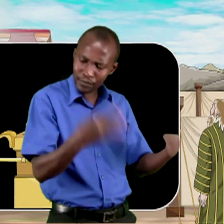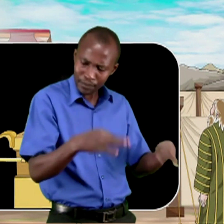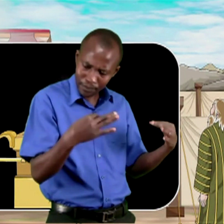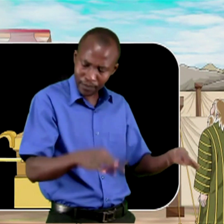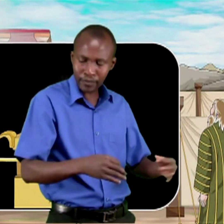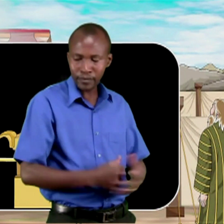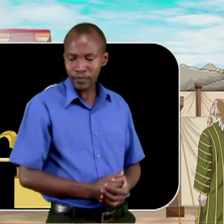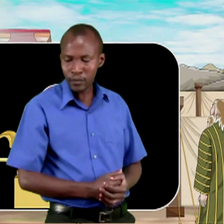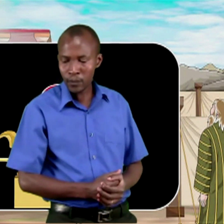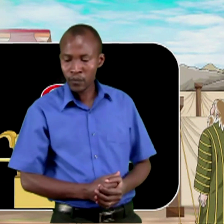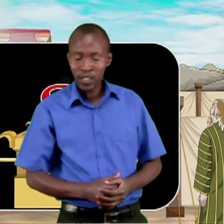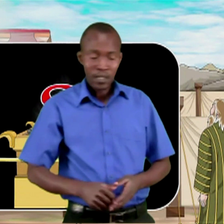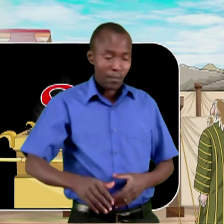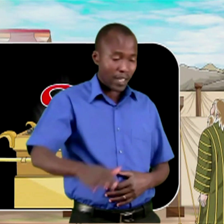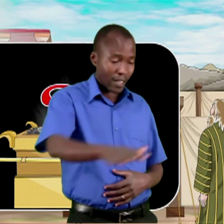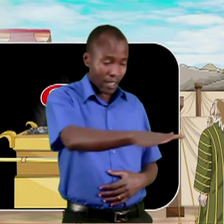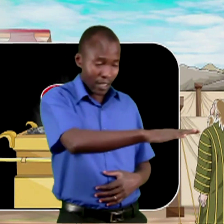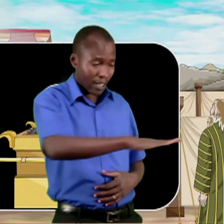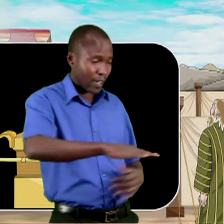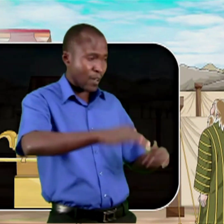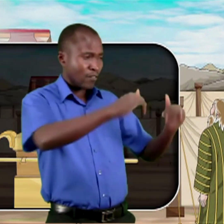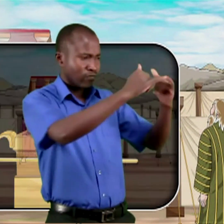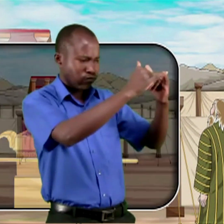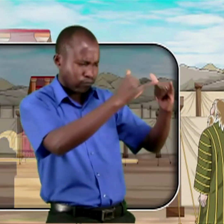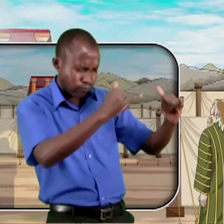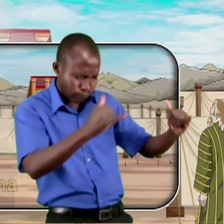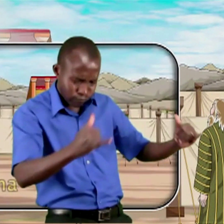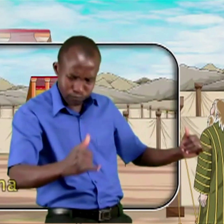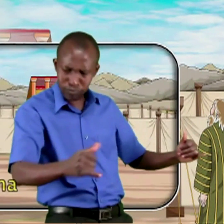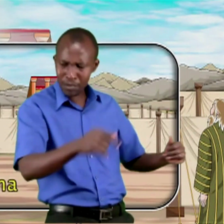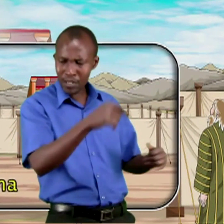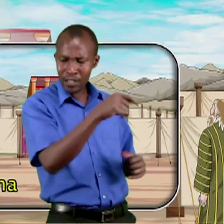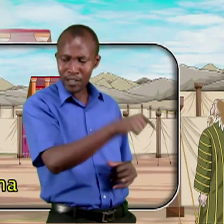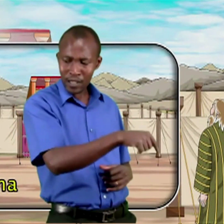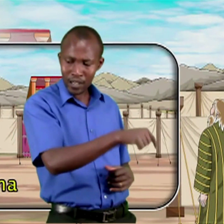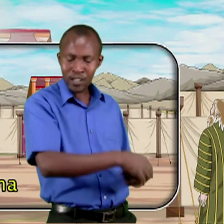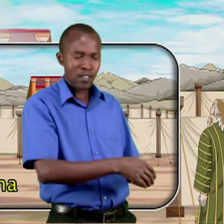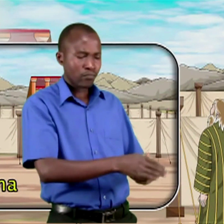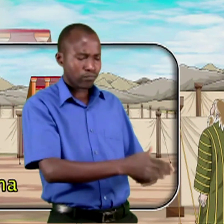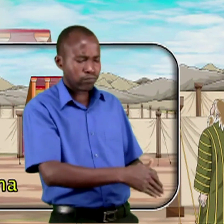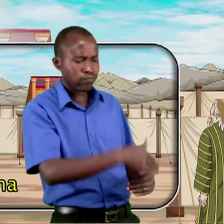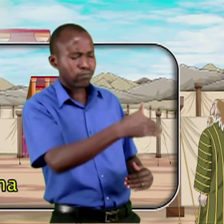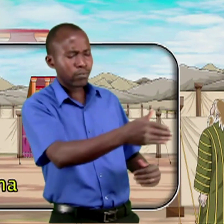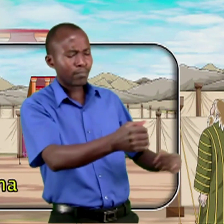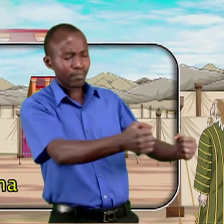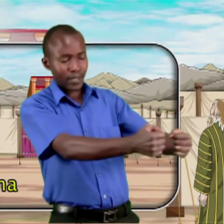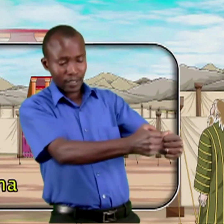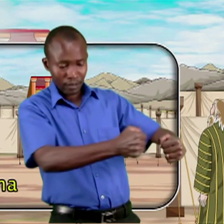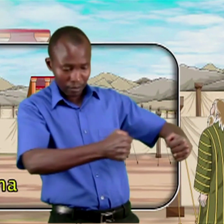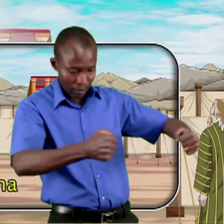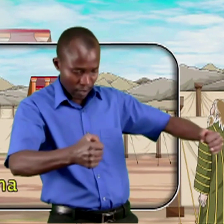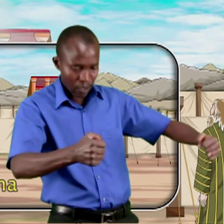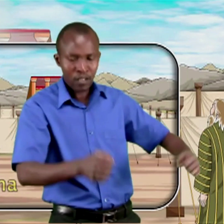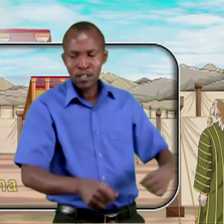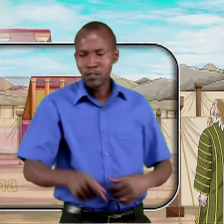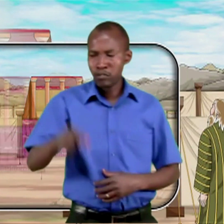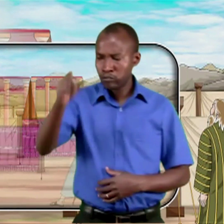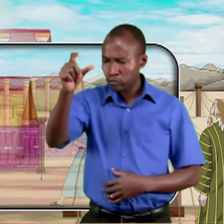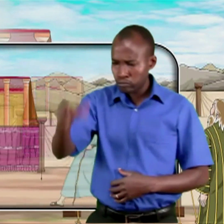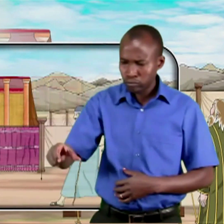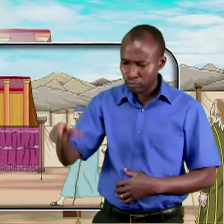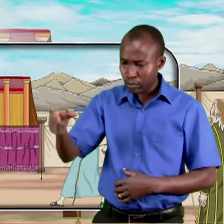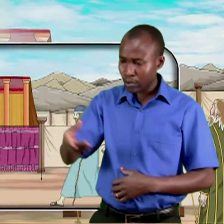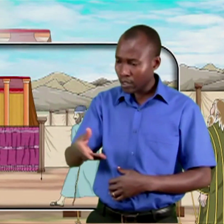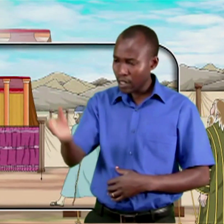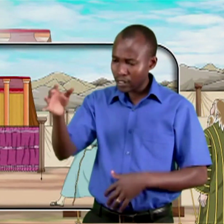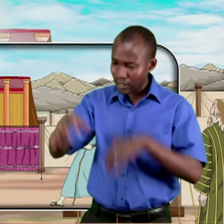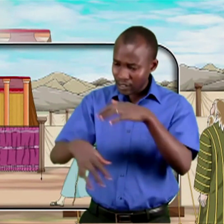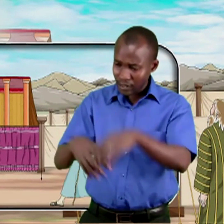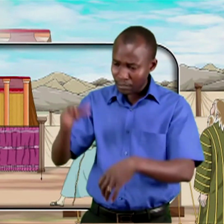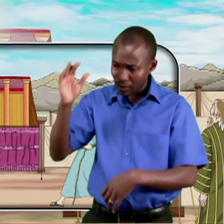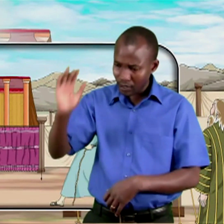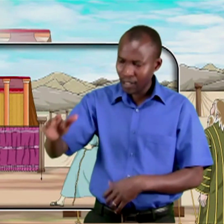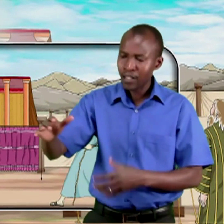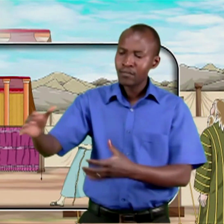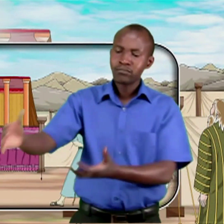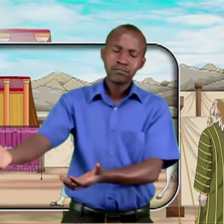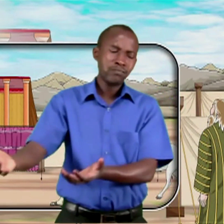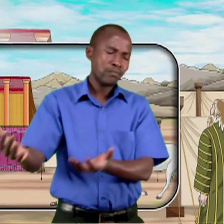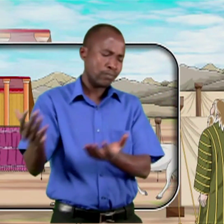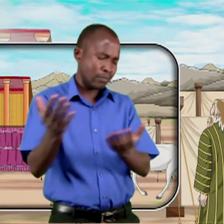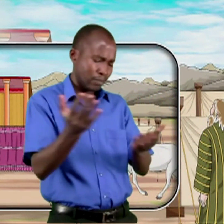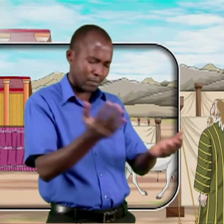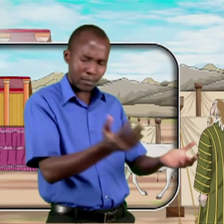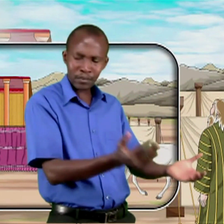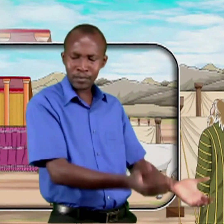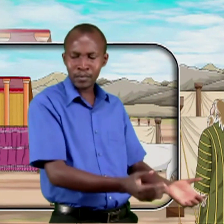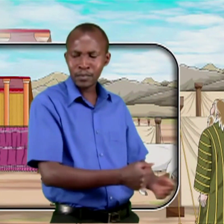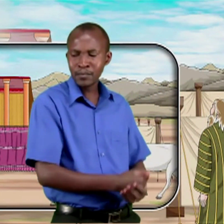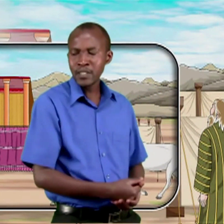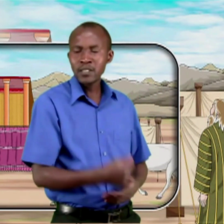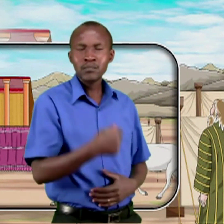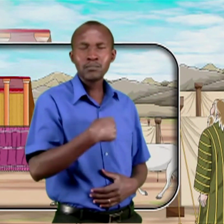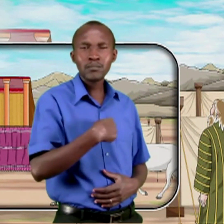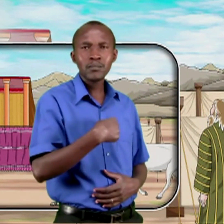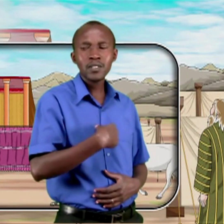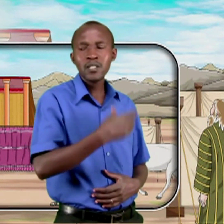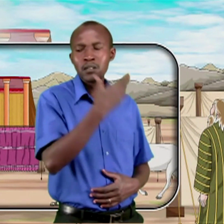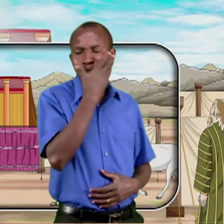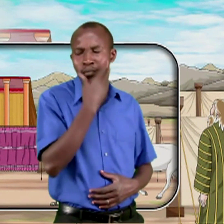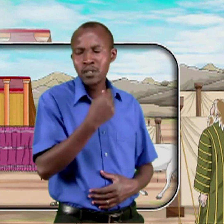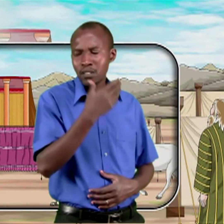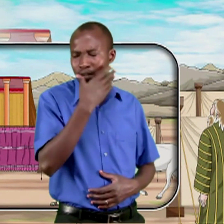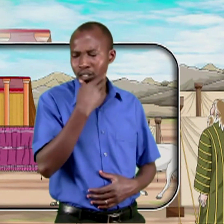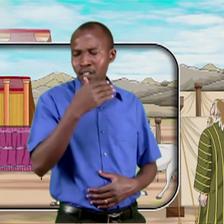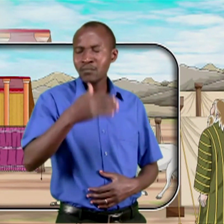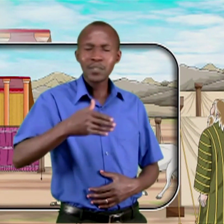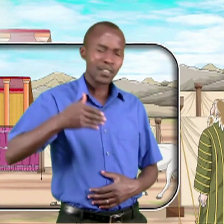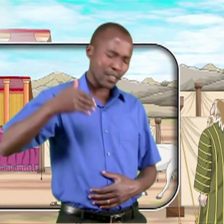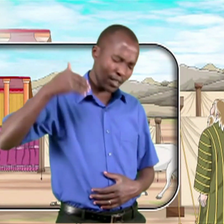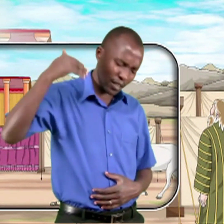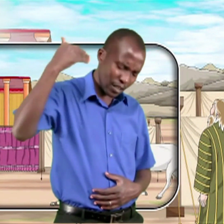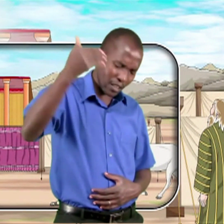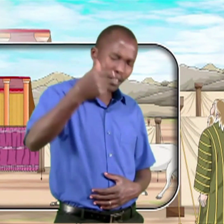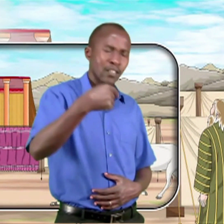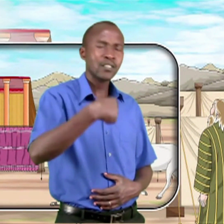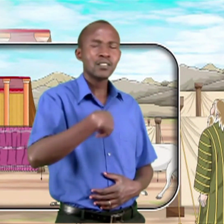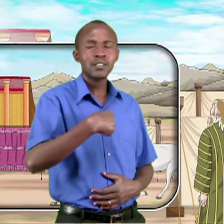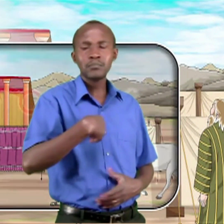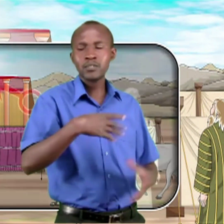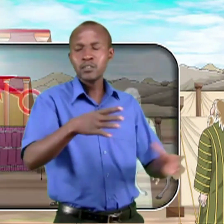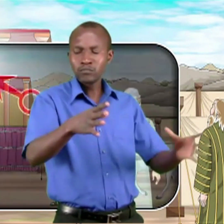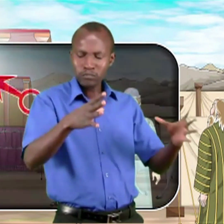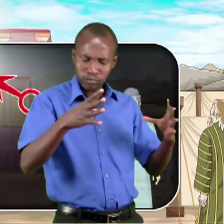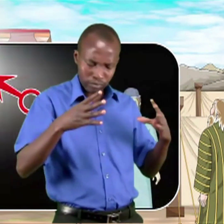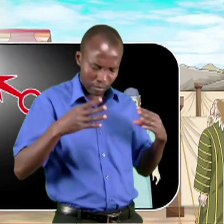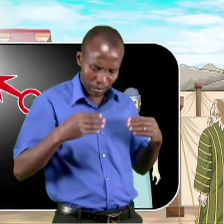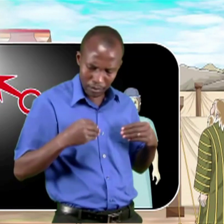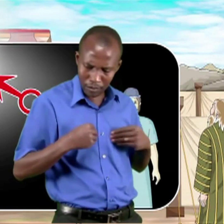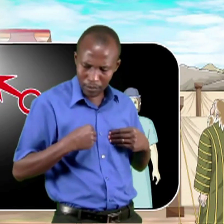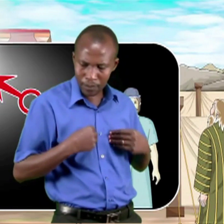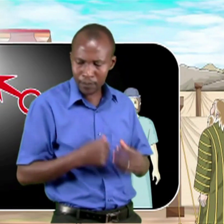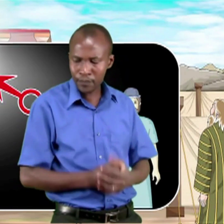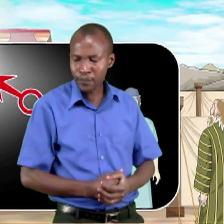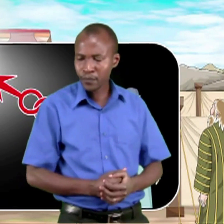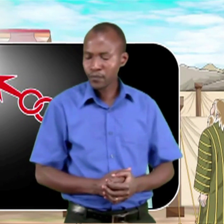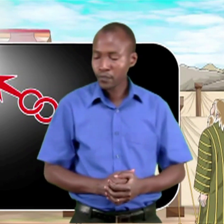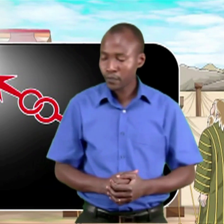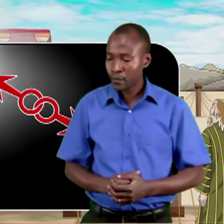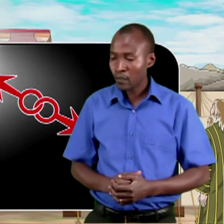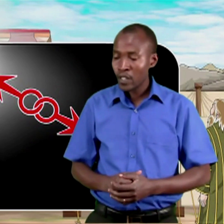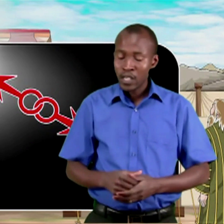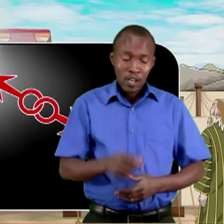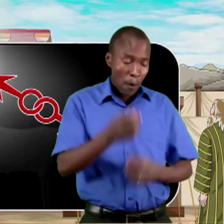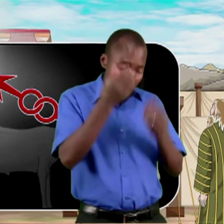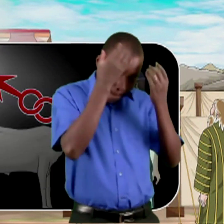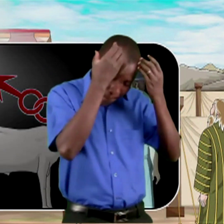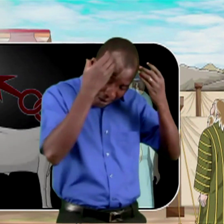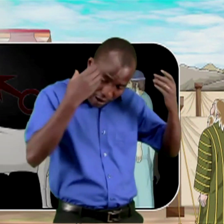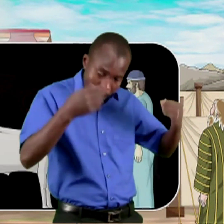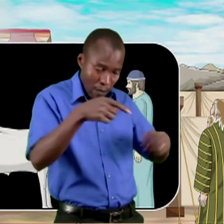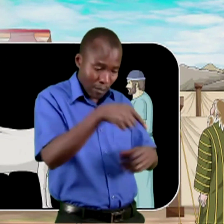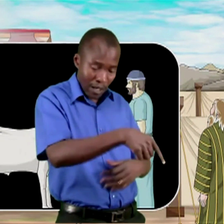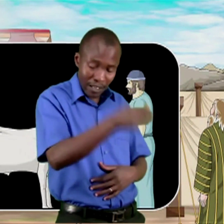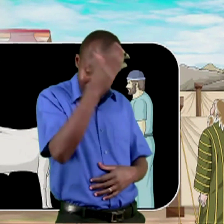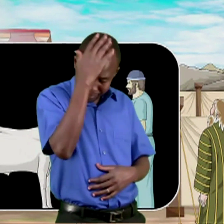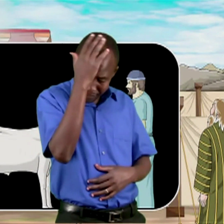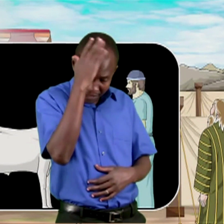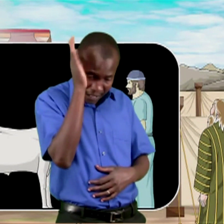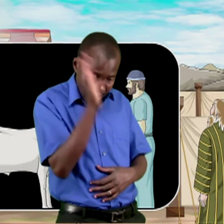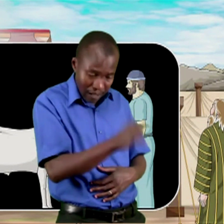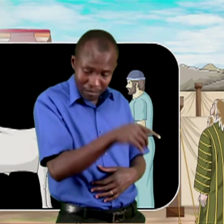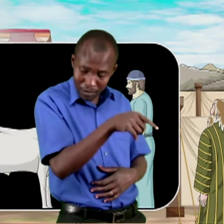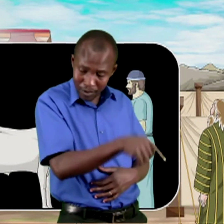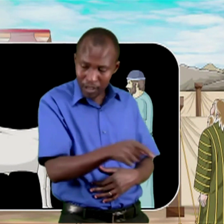He must bring it to the entrance to the Tent of Meeting for its acceptance before the LORD.